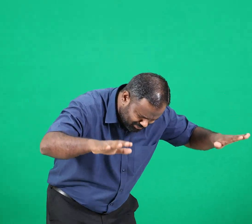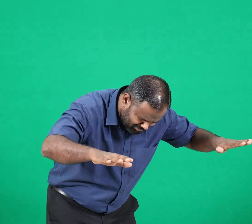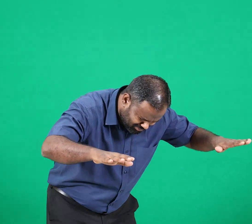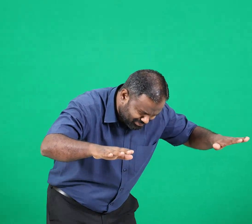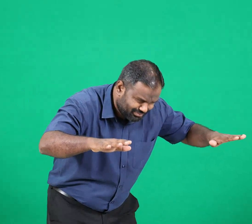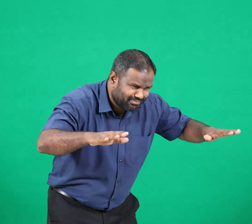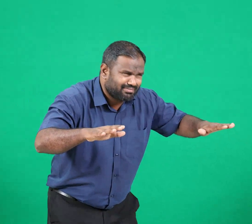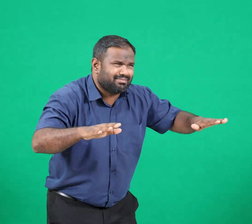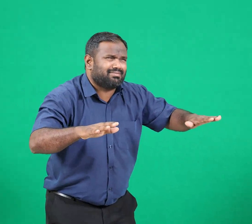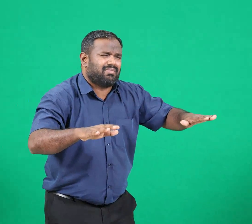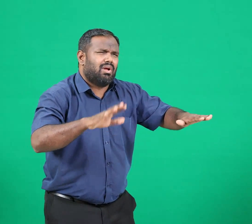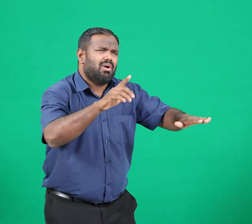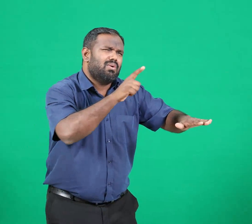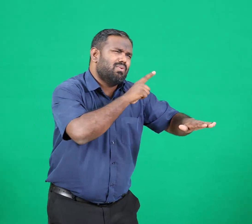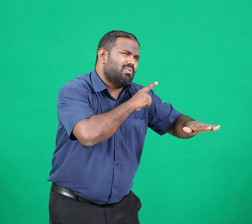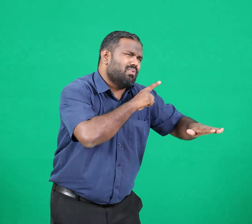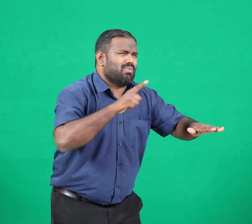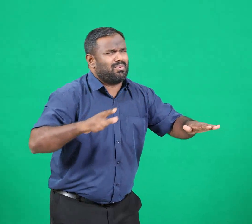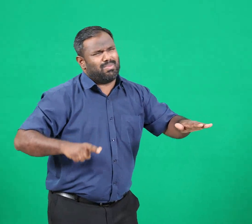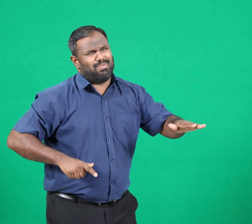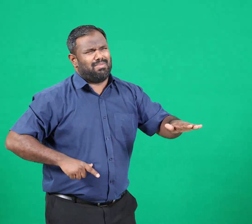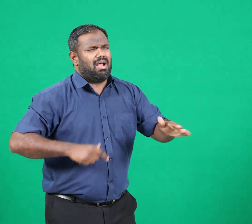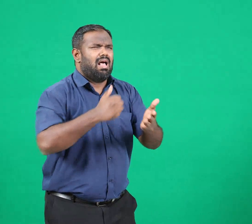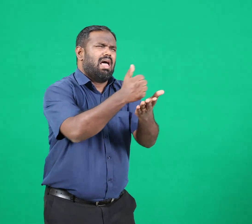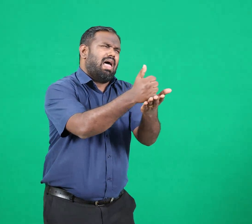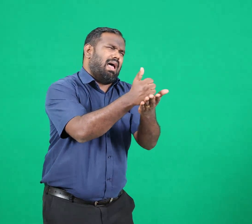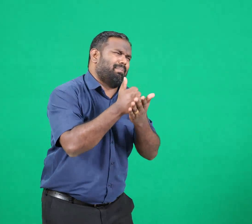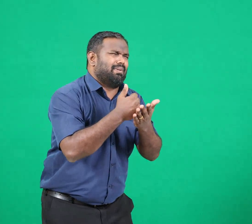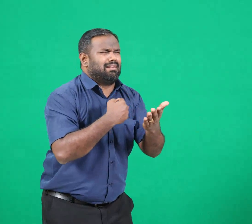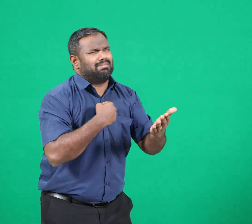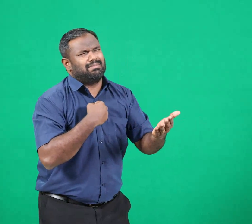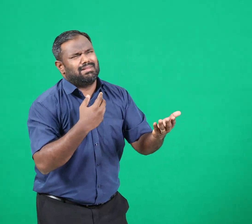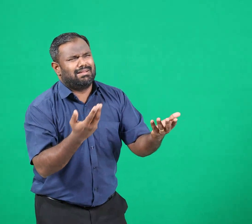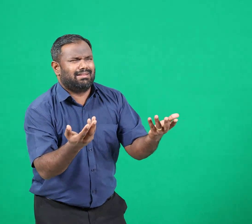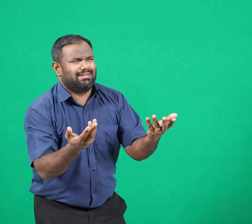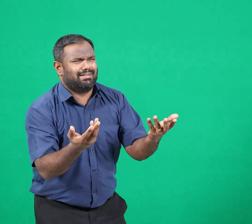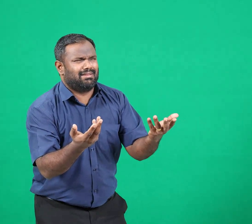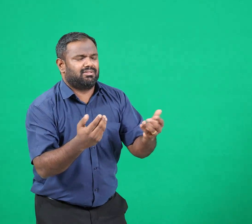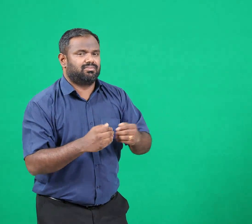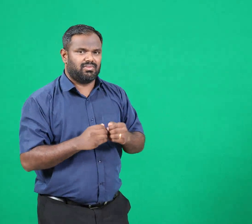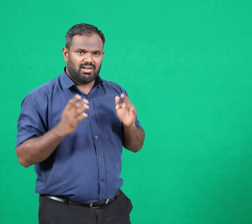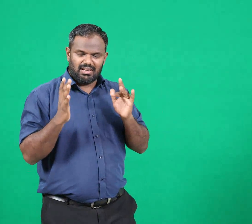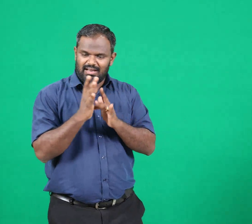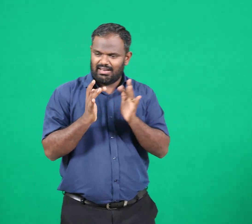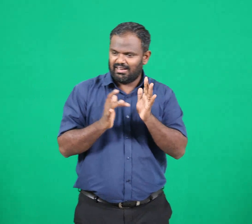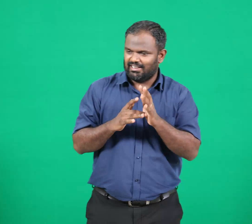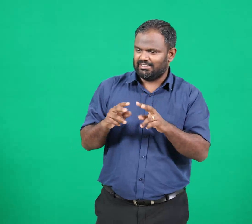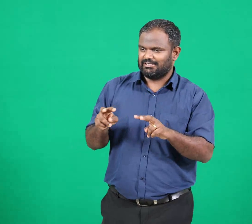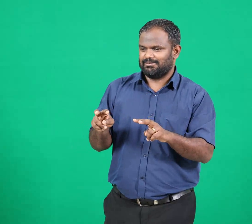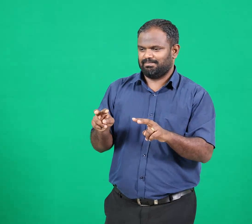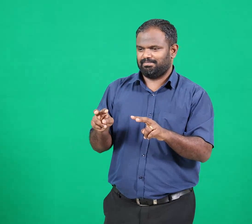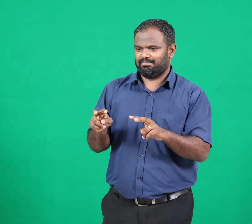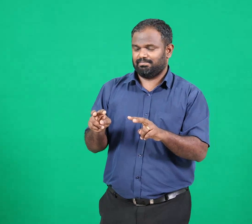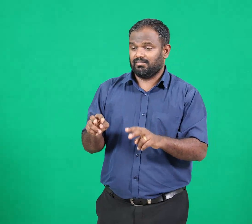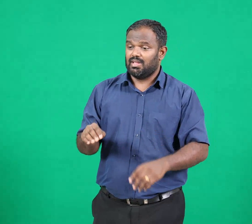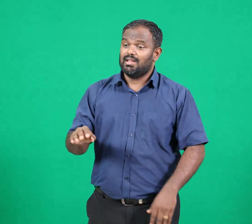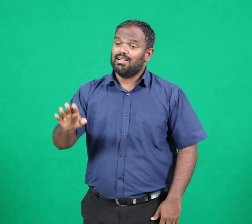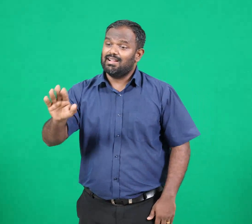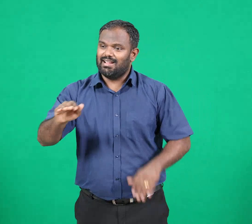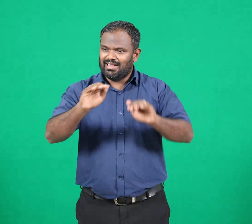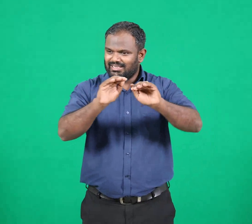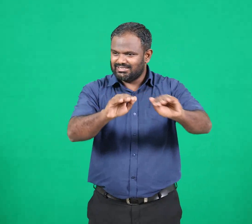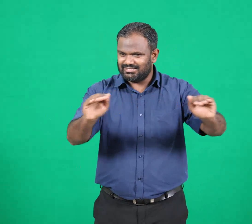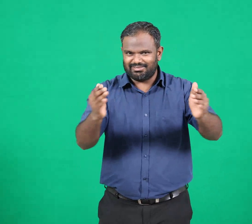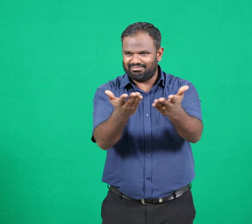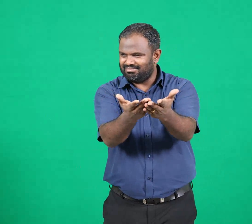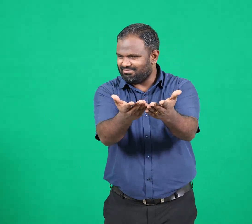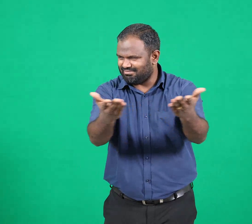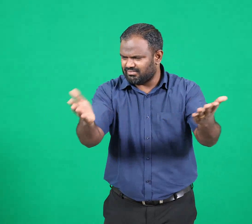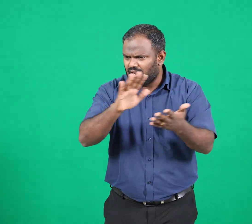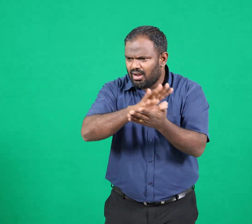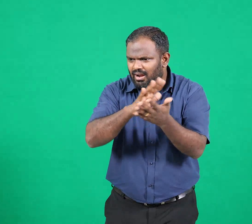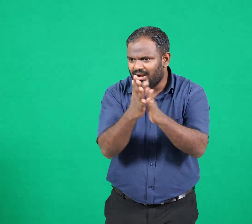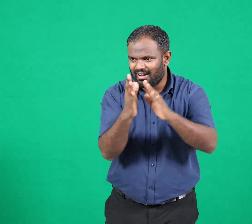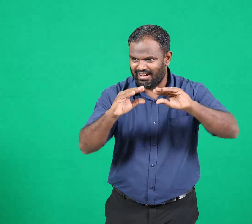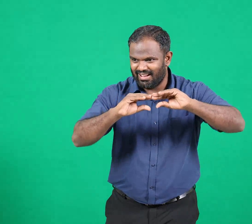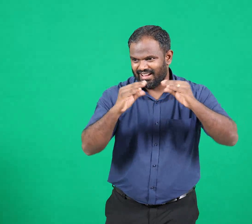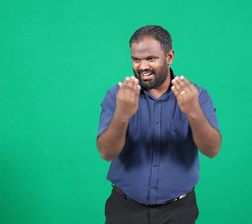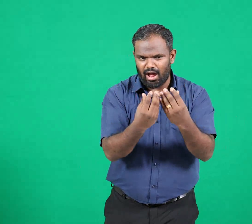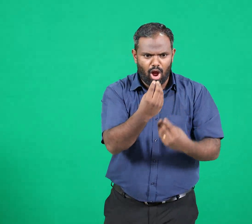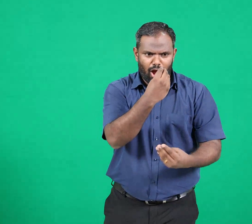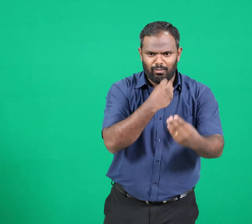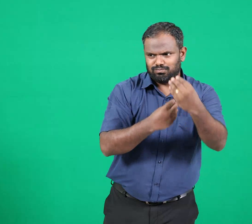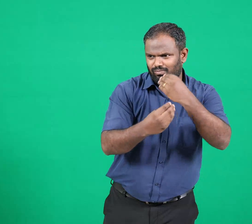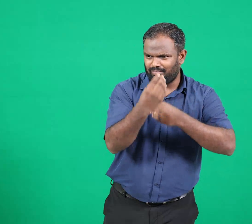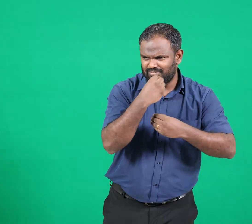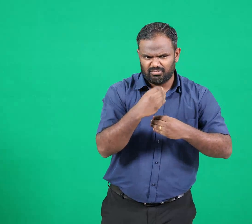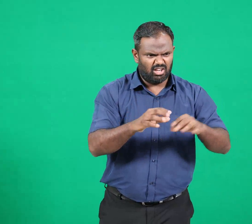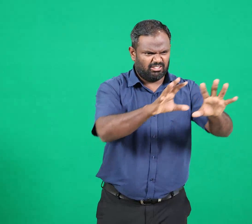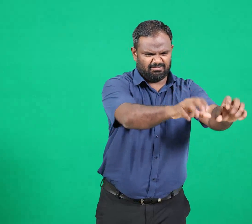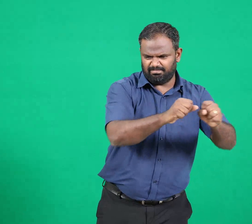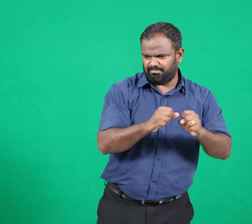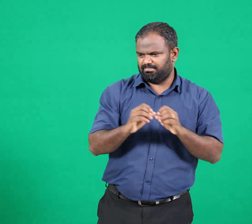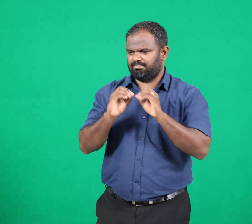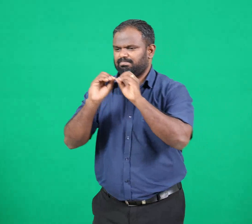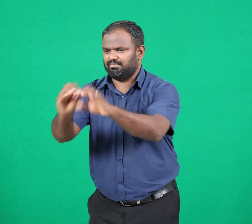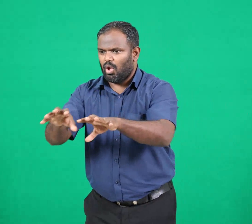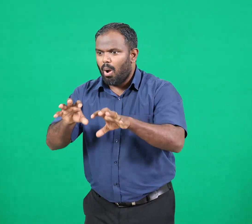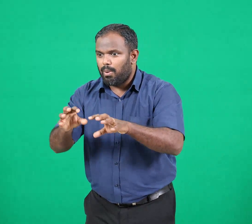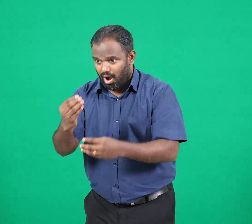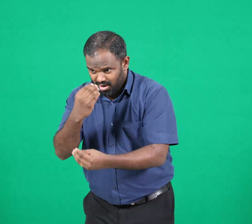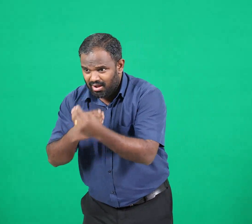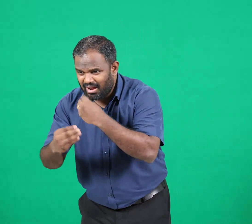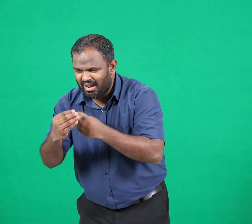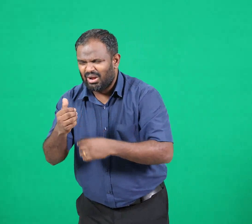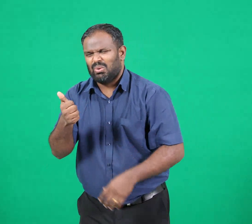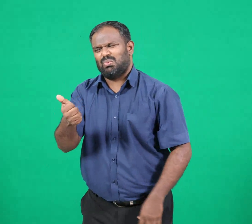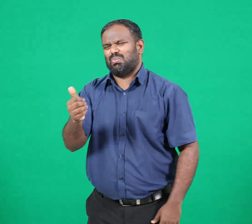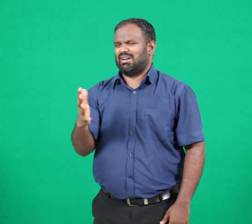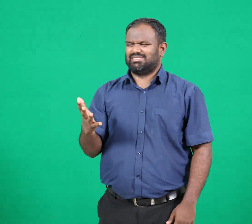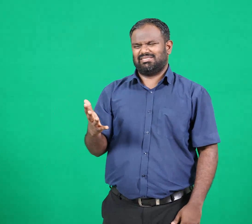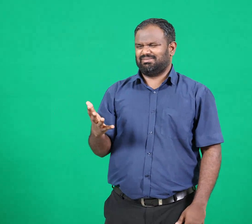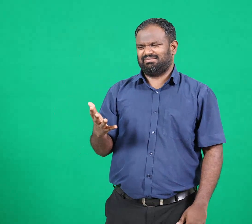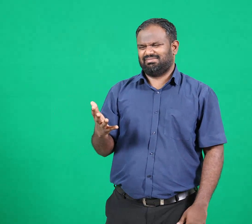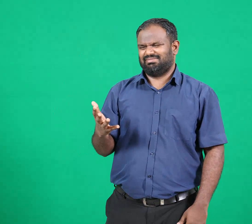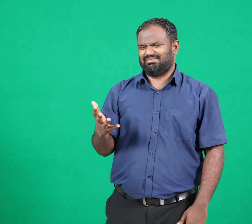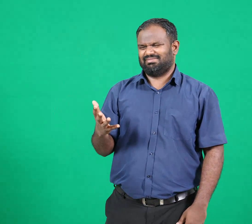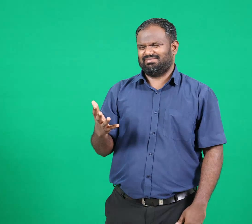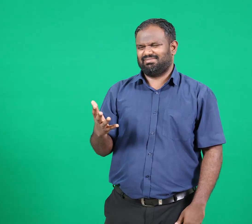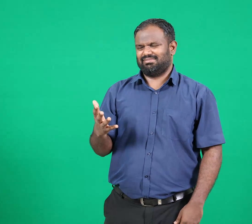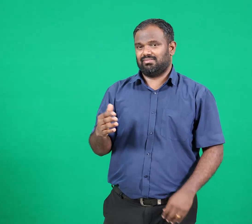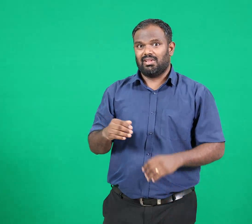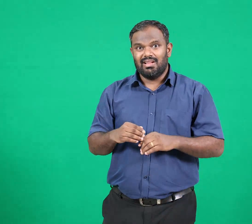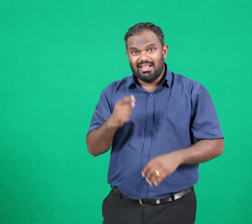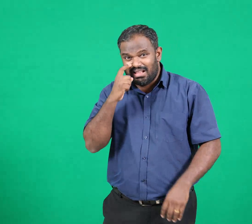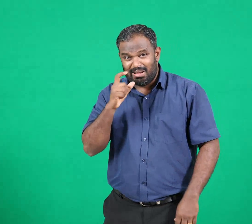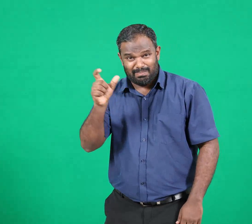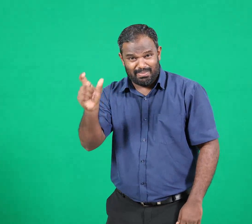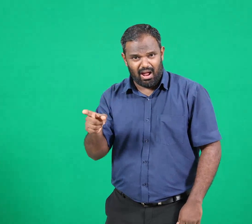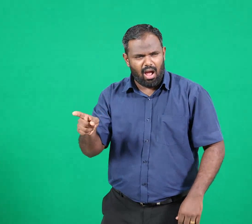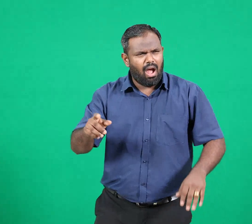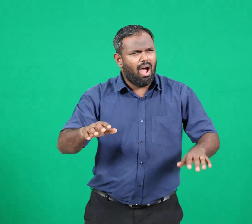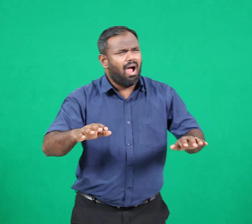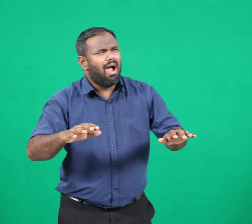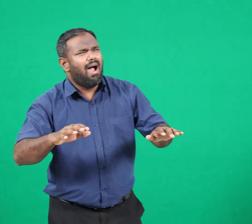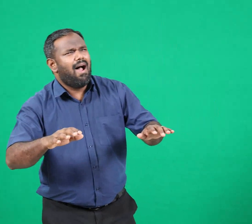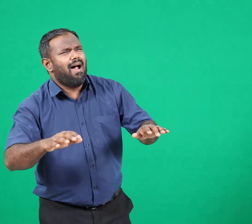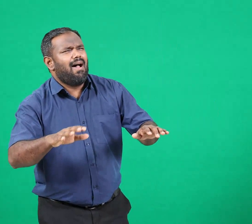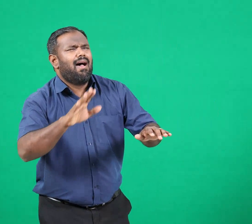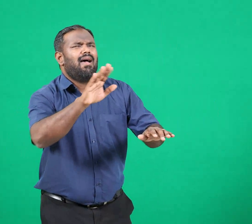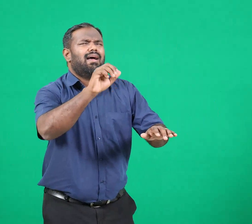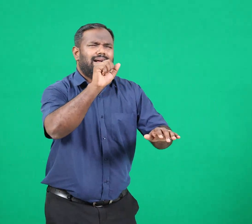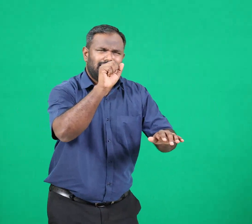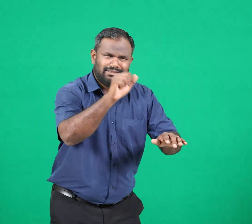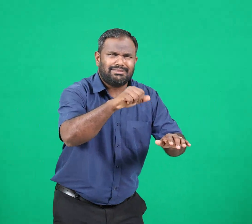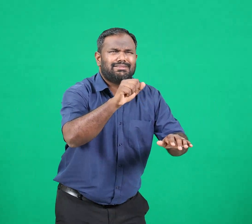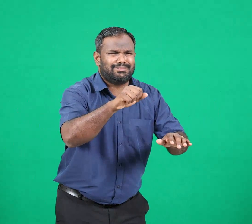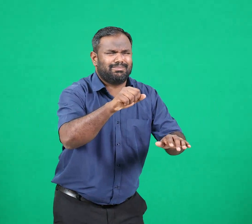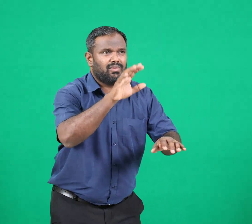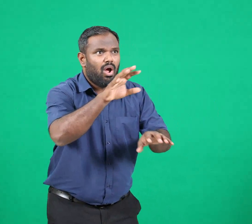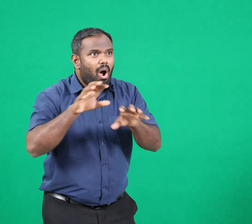But Jesus replied, "It is not right to take the children's bread and toss it to the dogs."